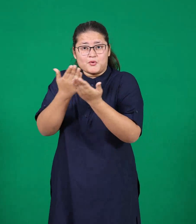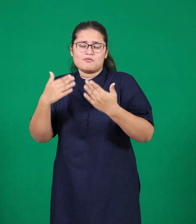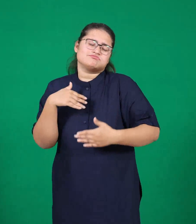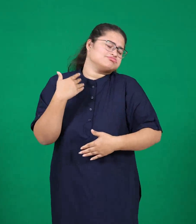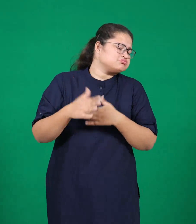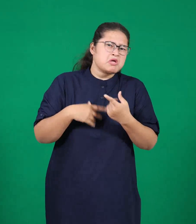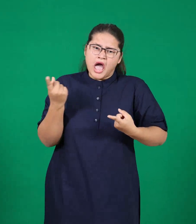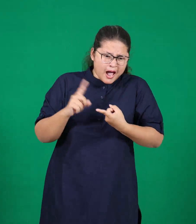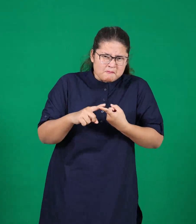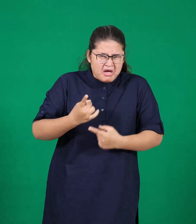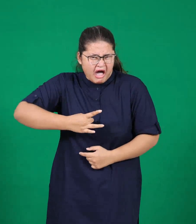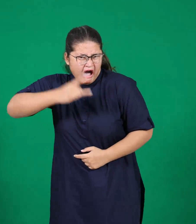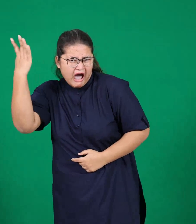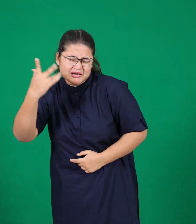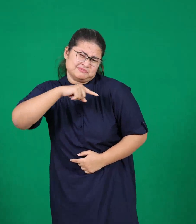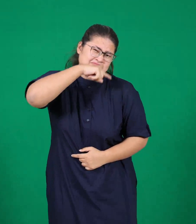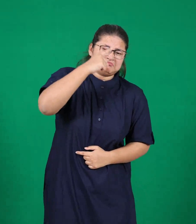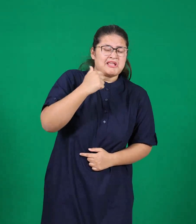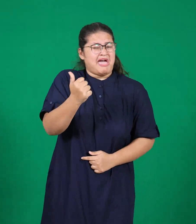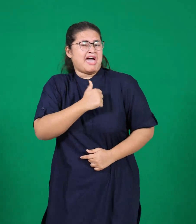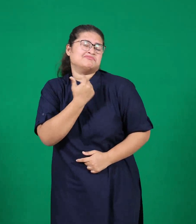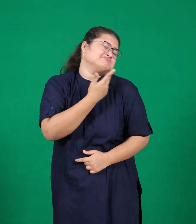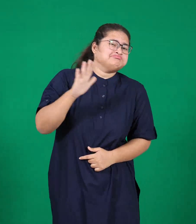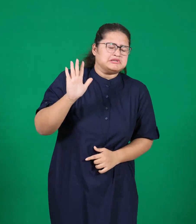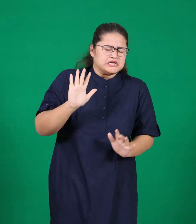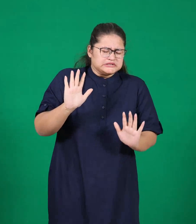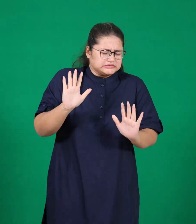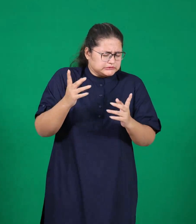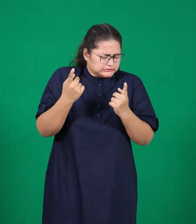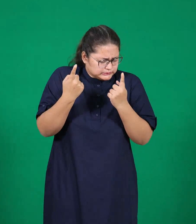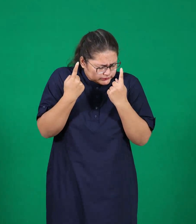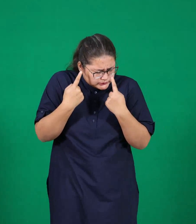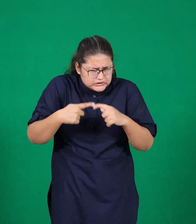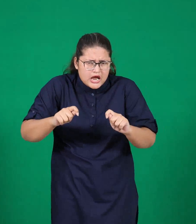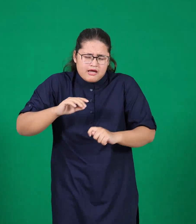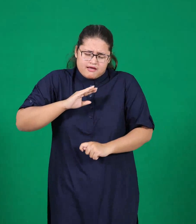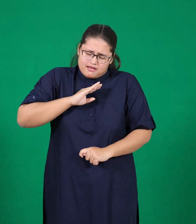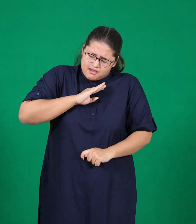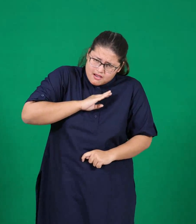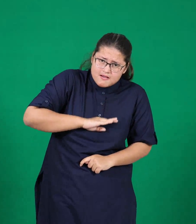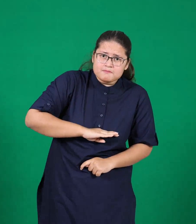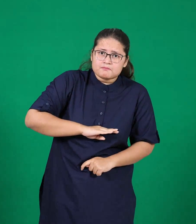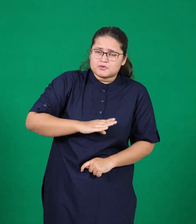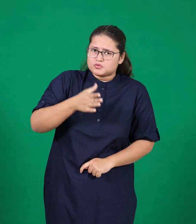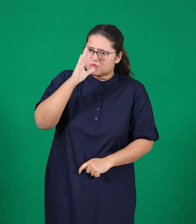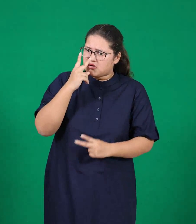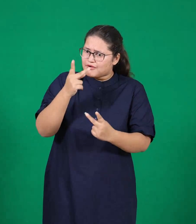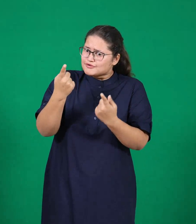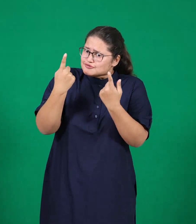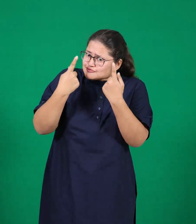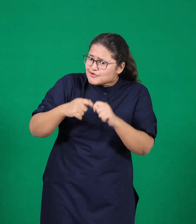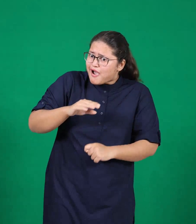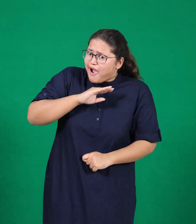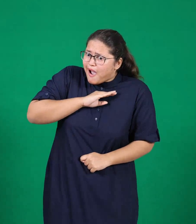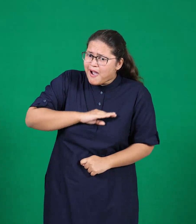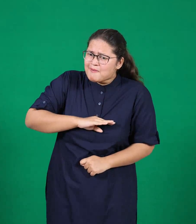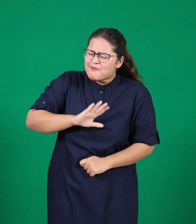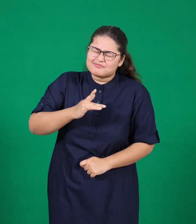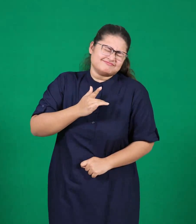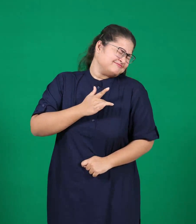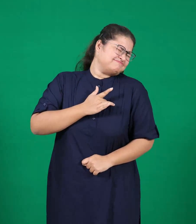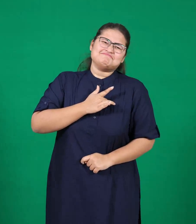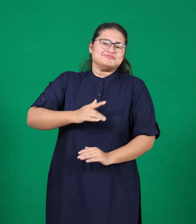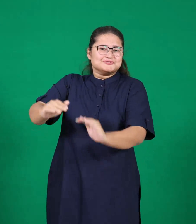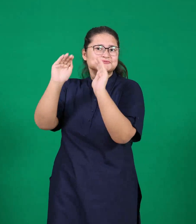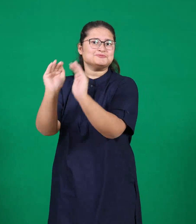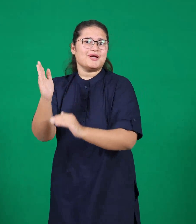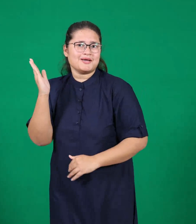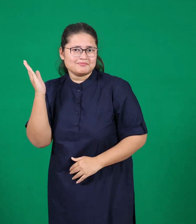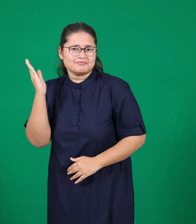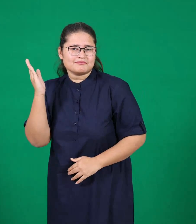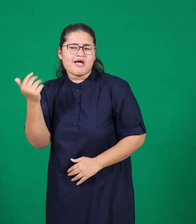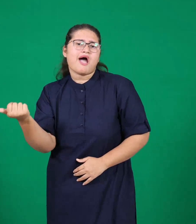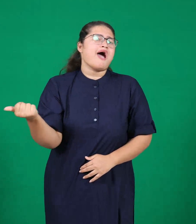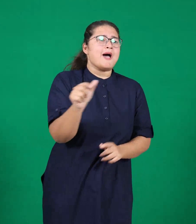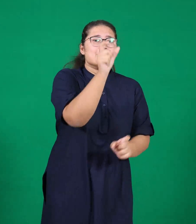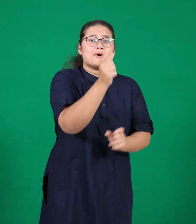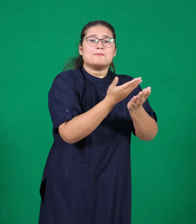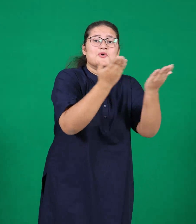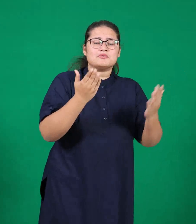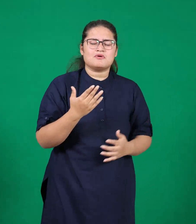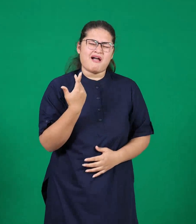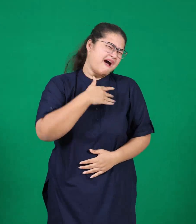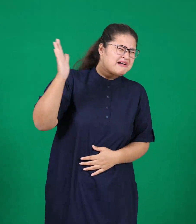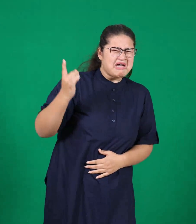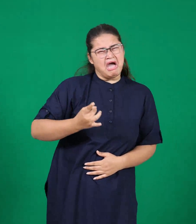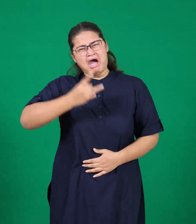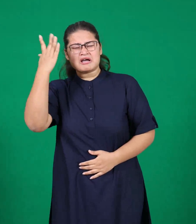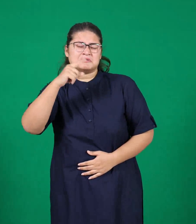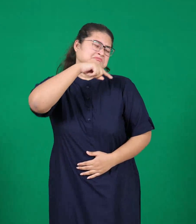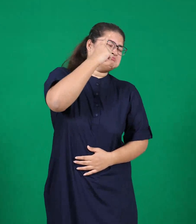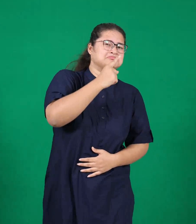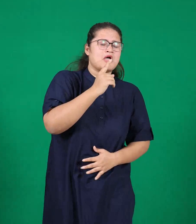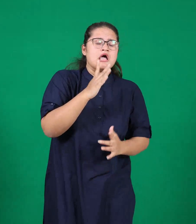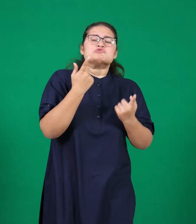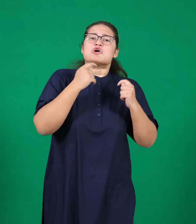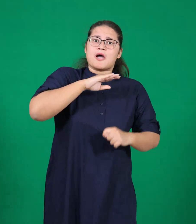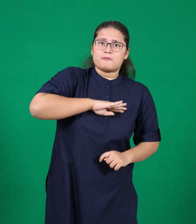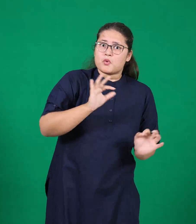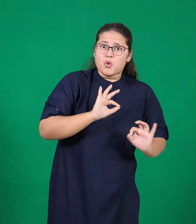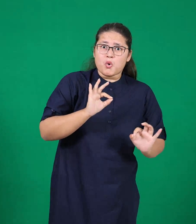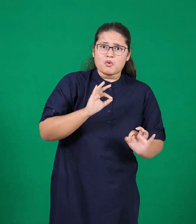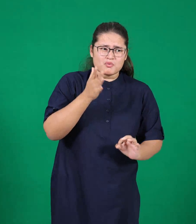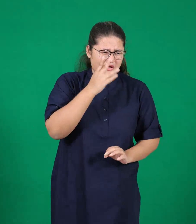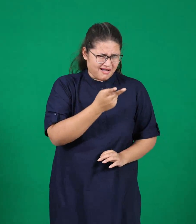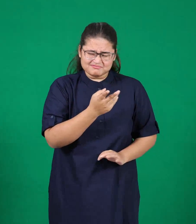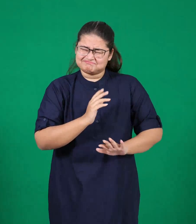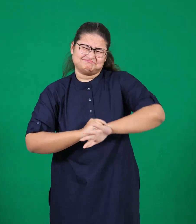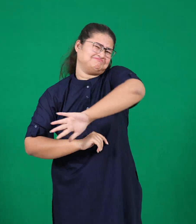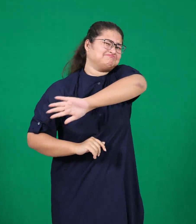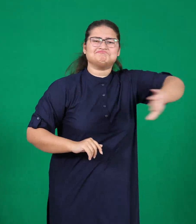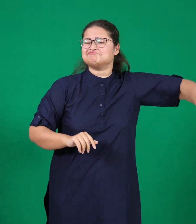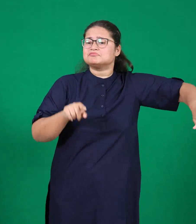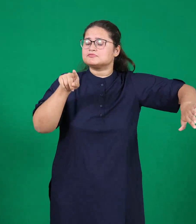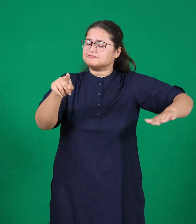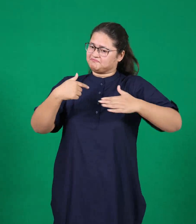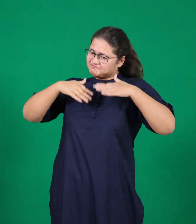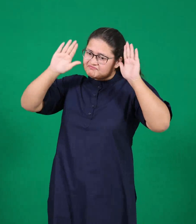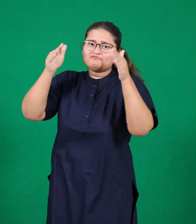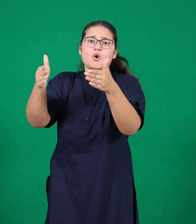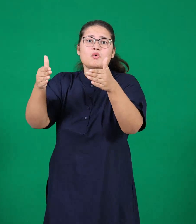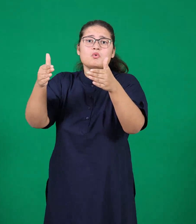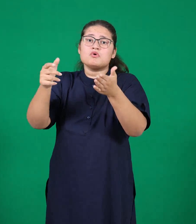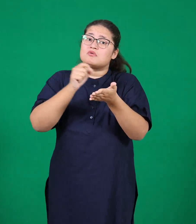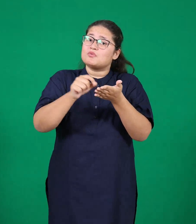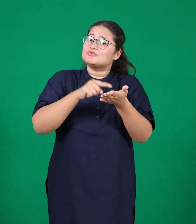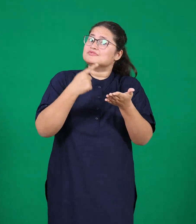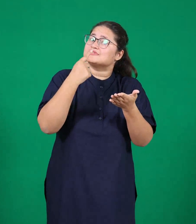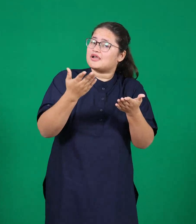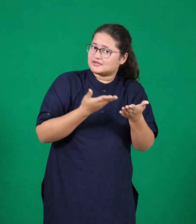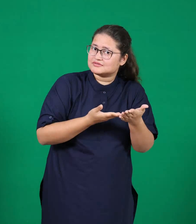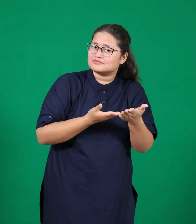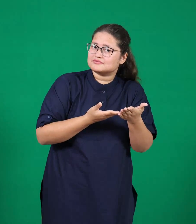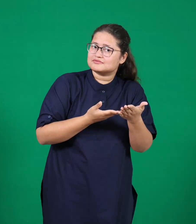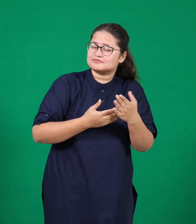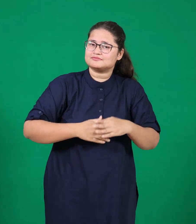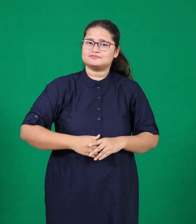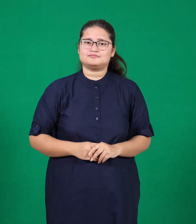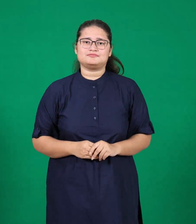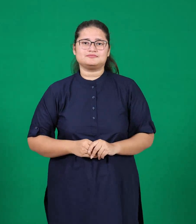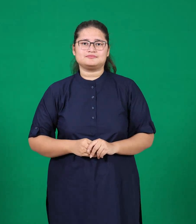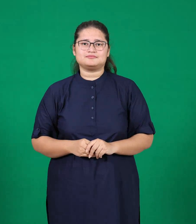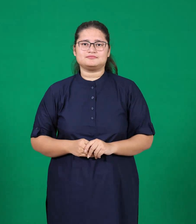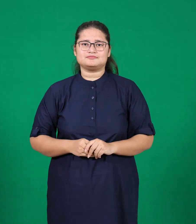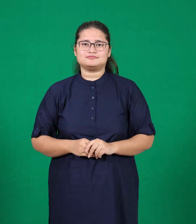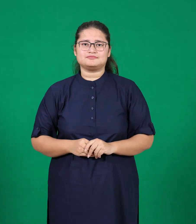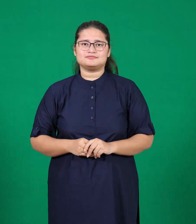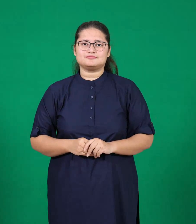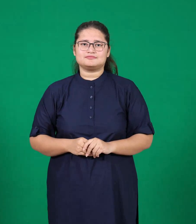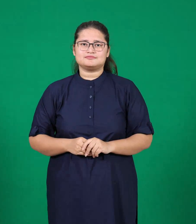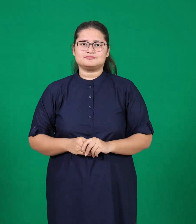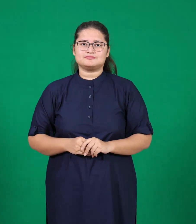This is why it says: "God opposes the proud, but gives grace to the humble."